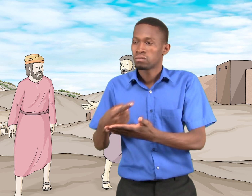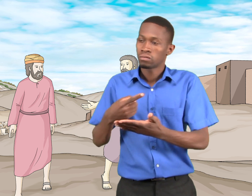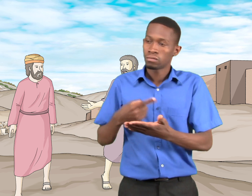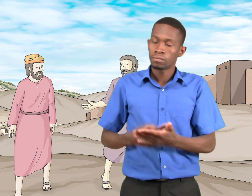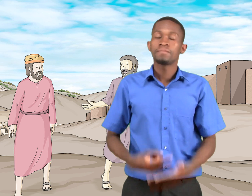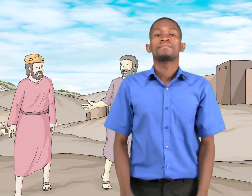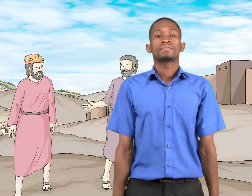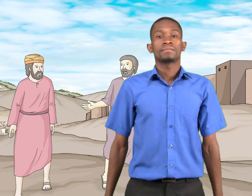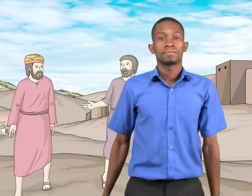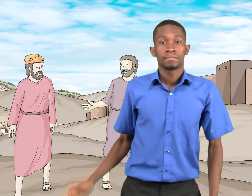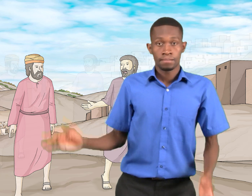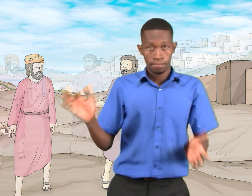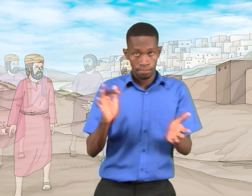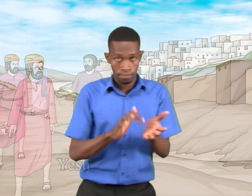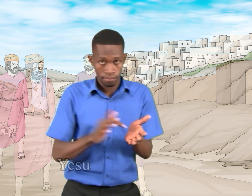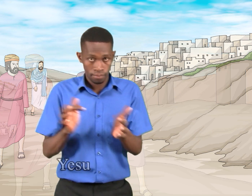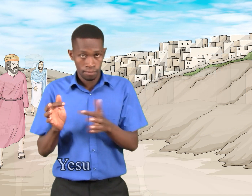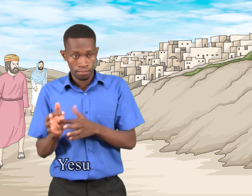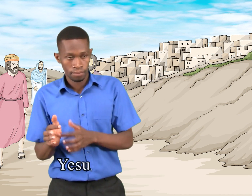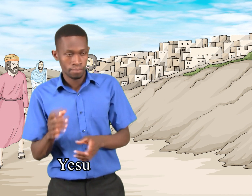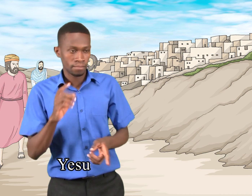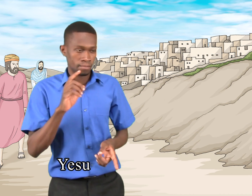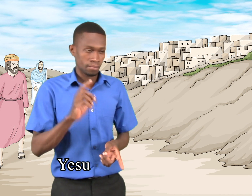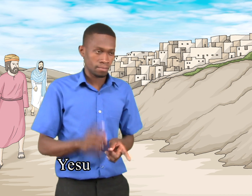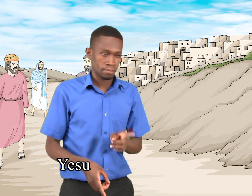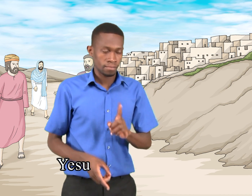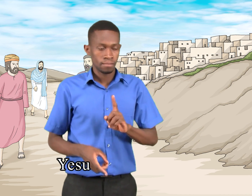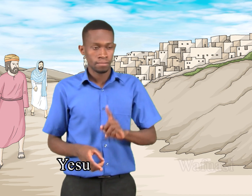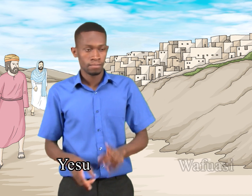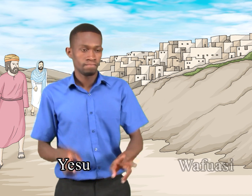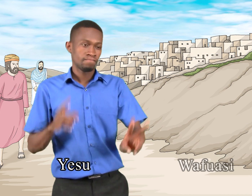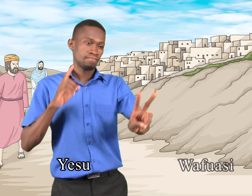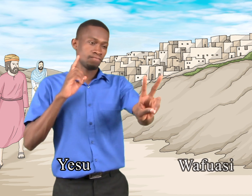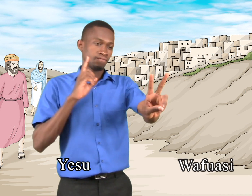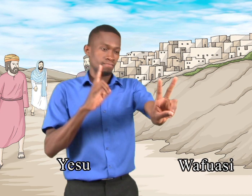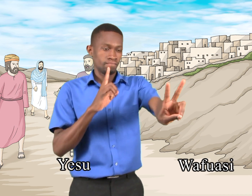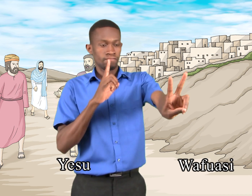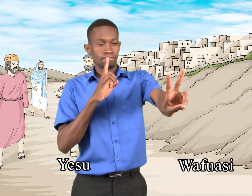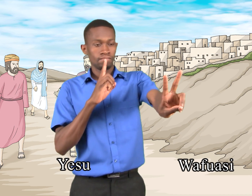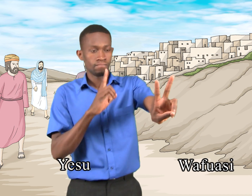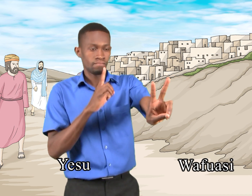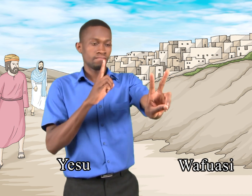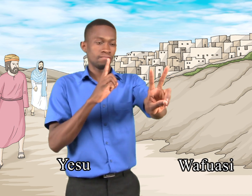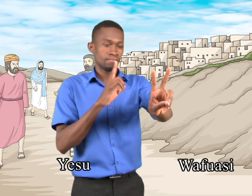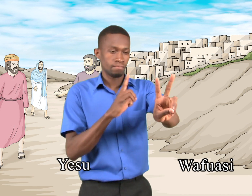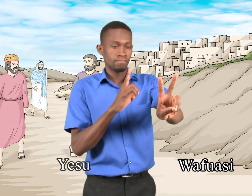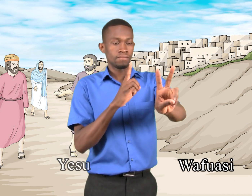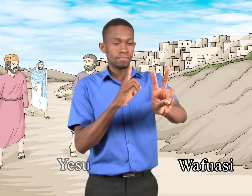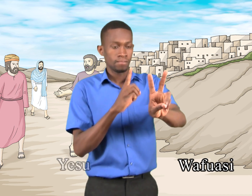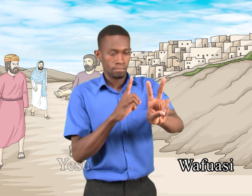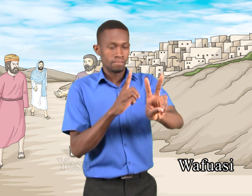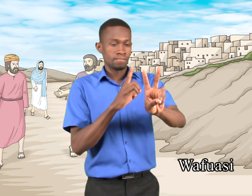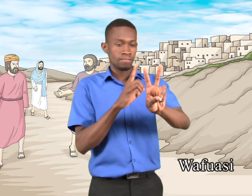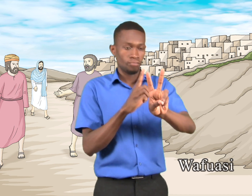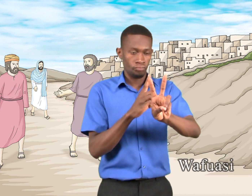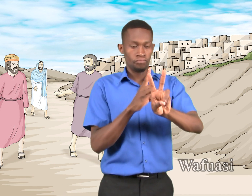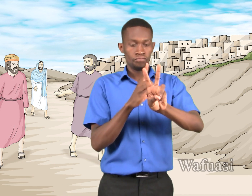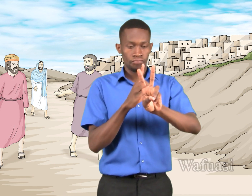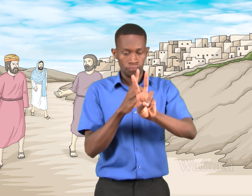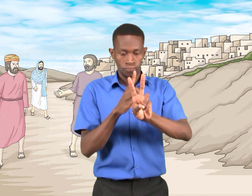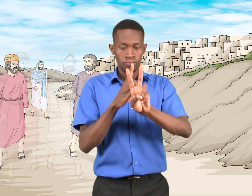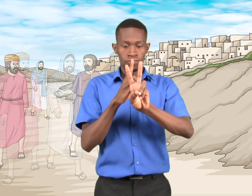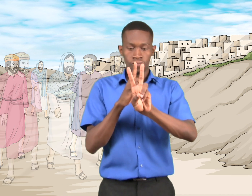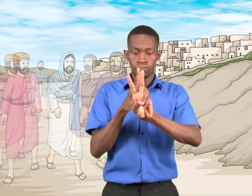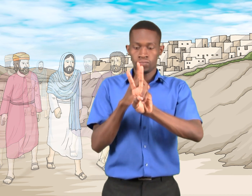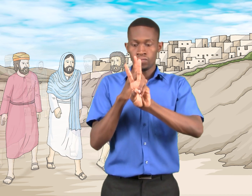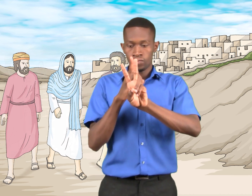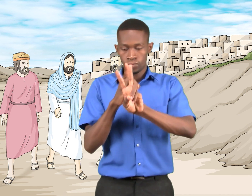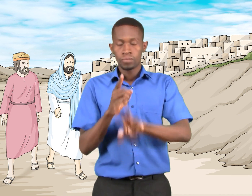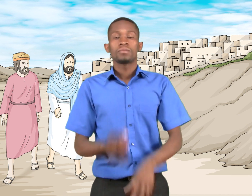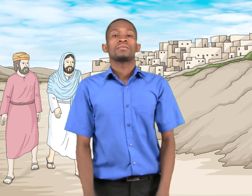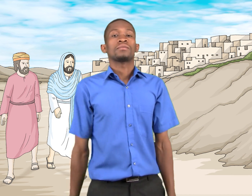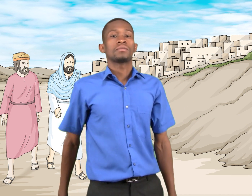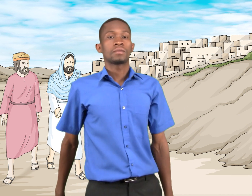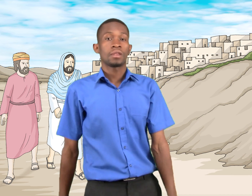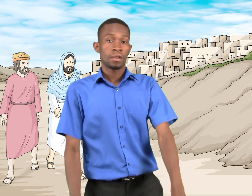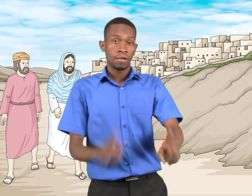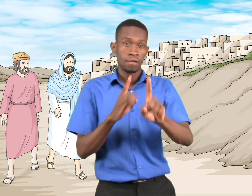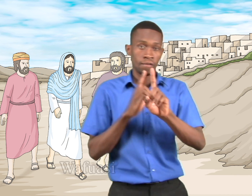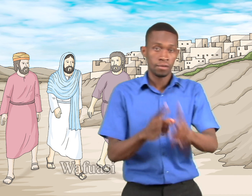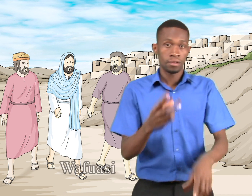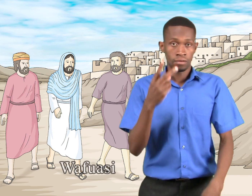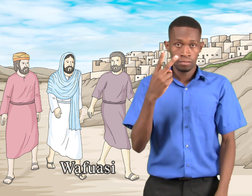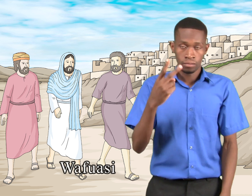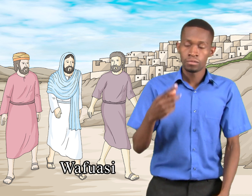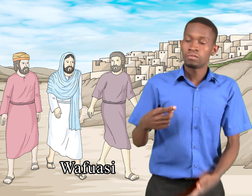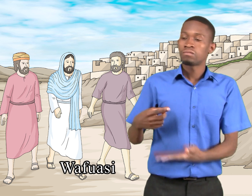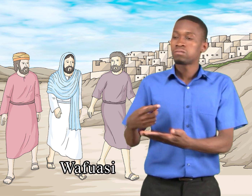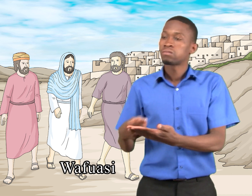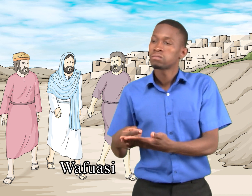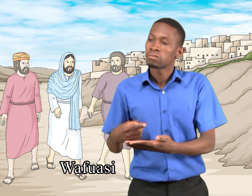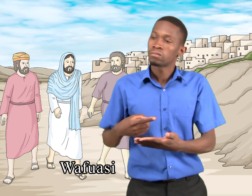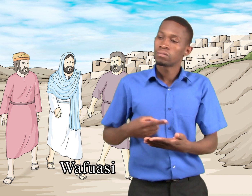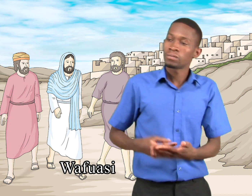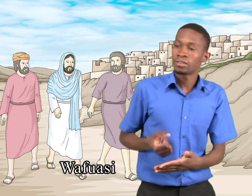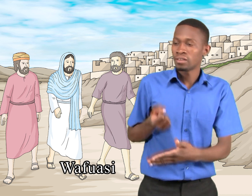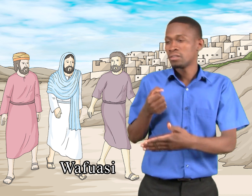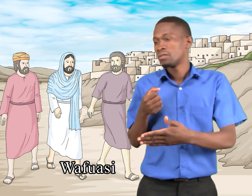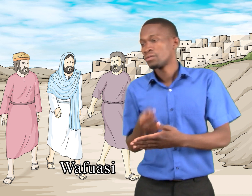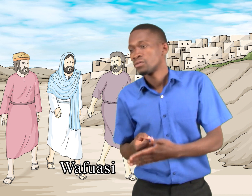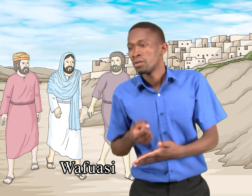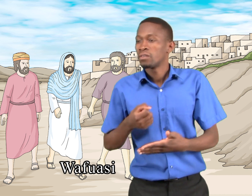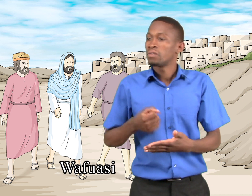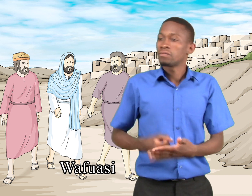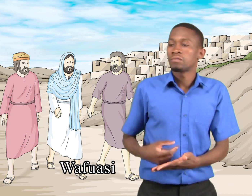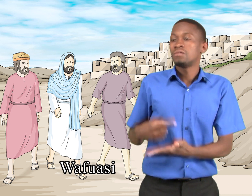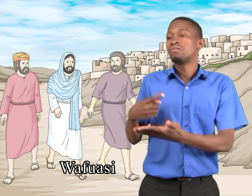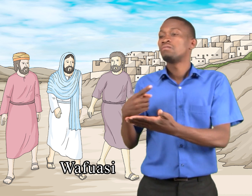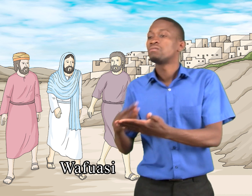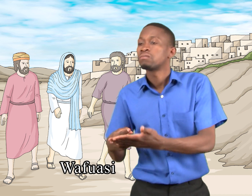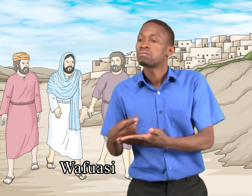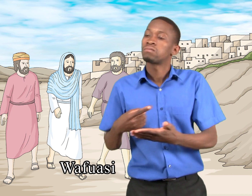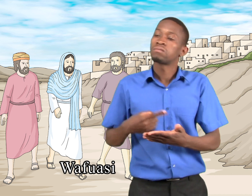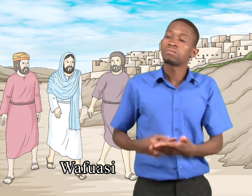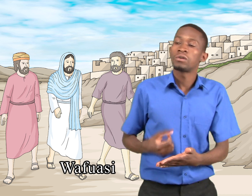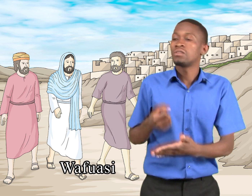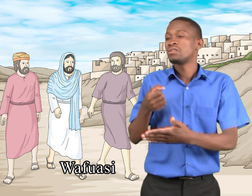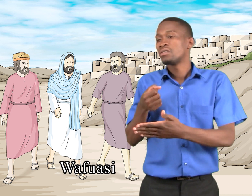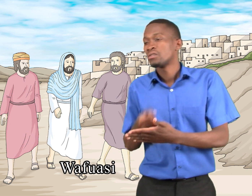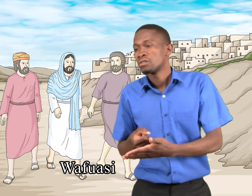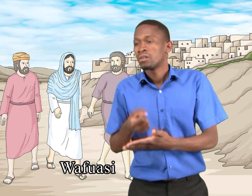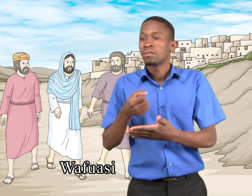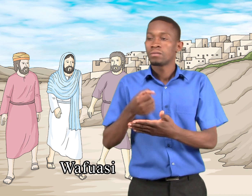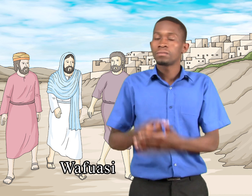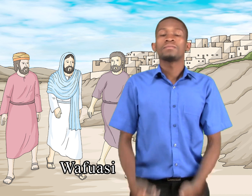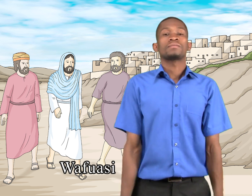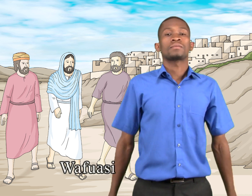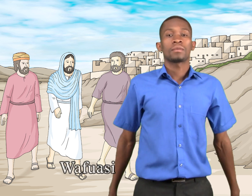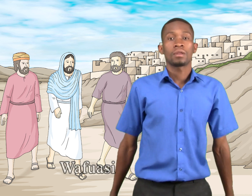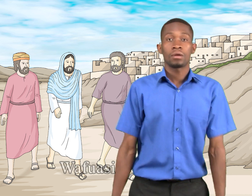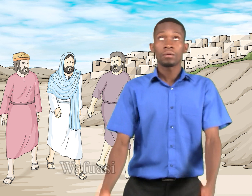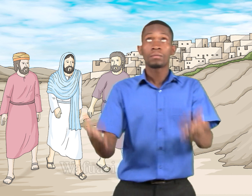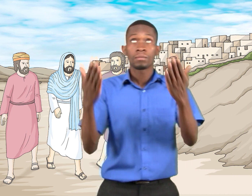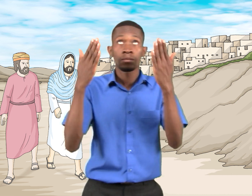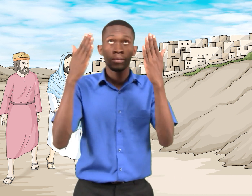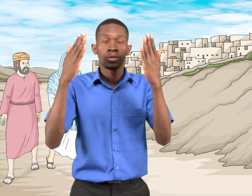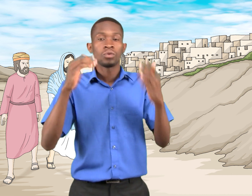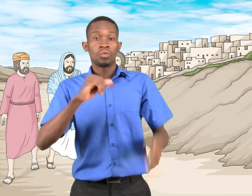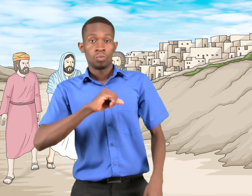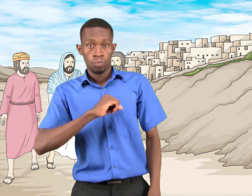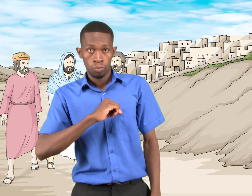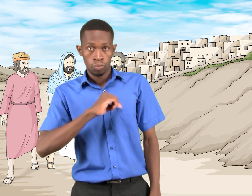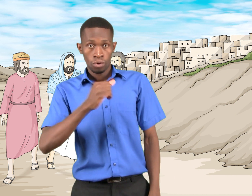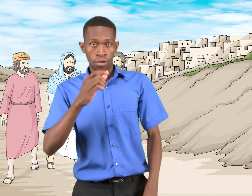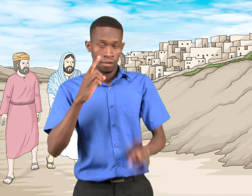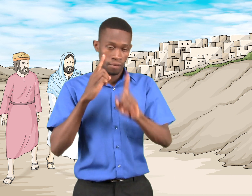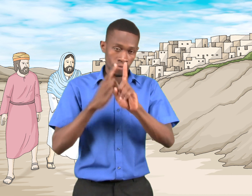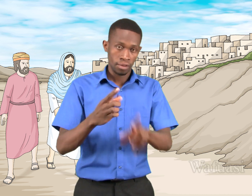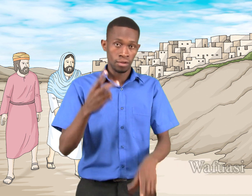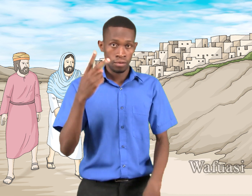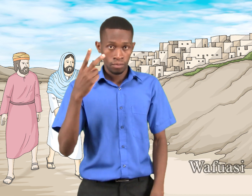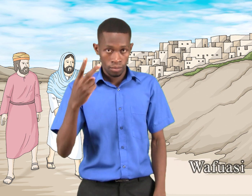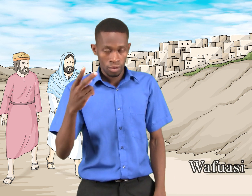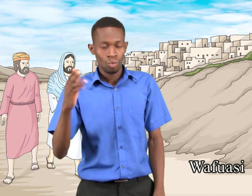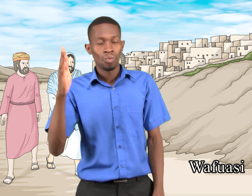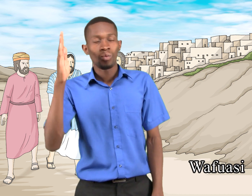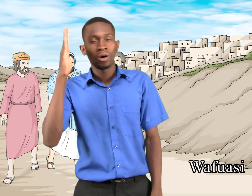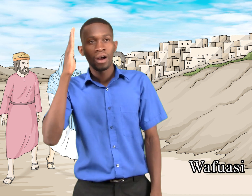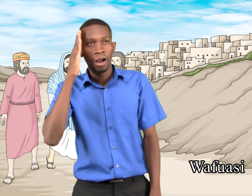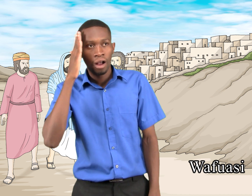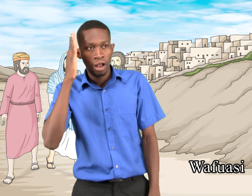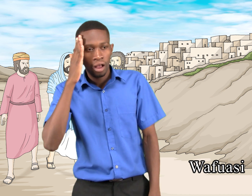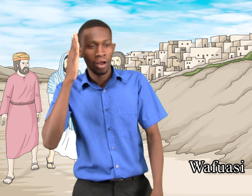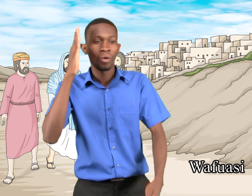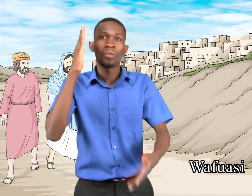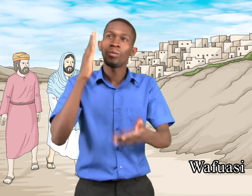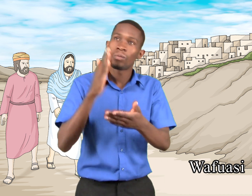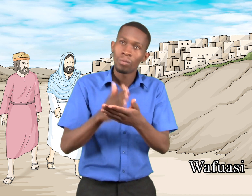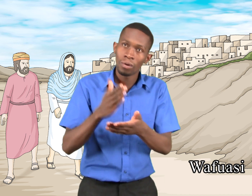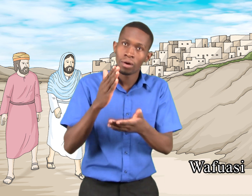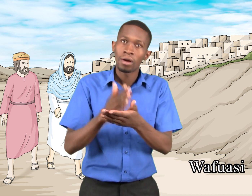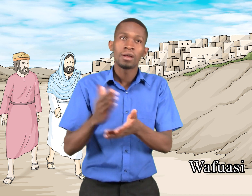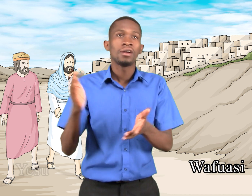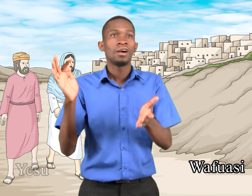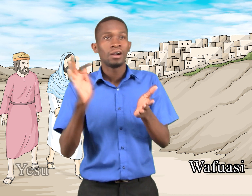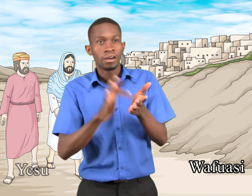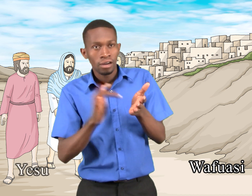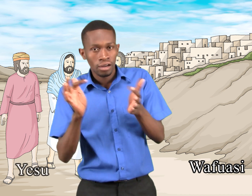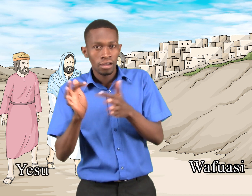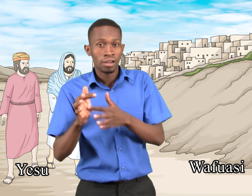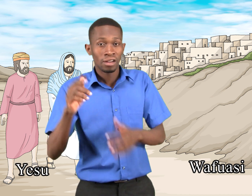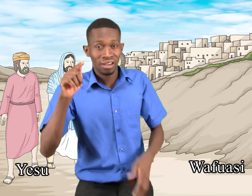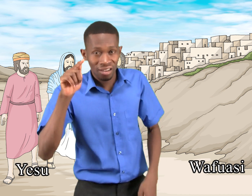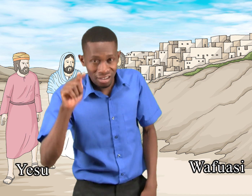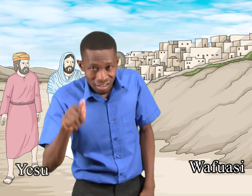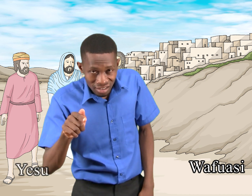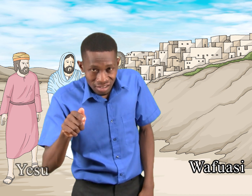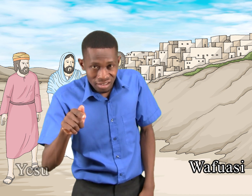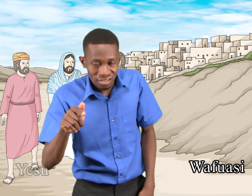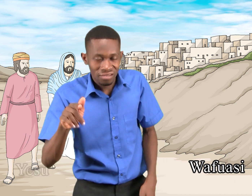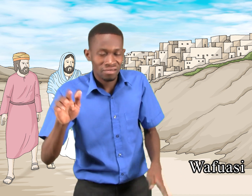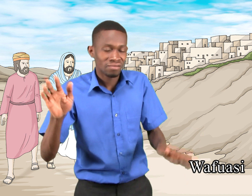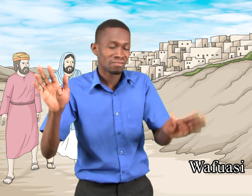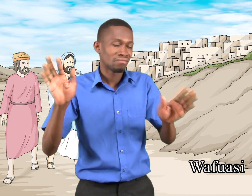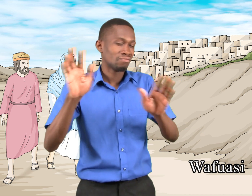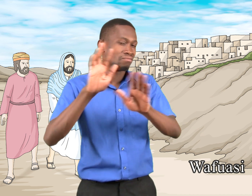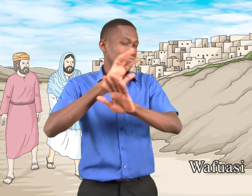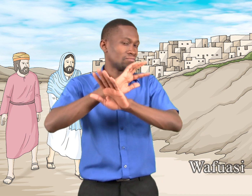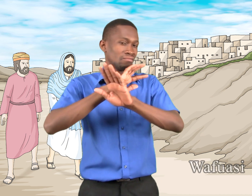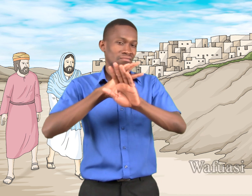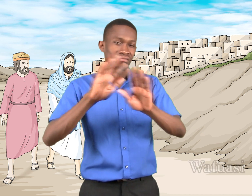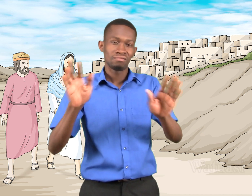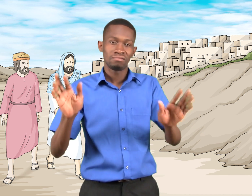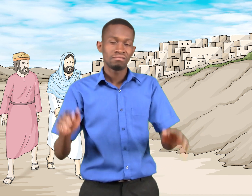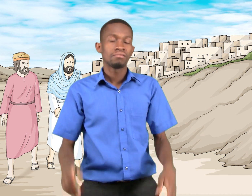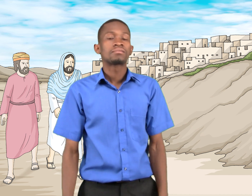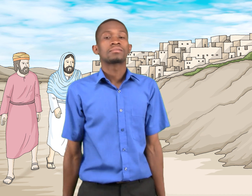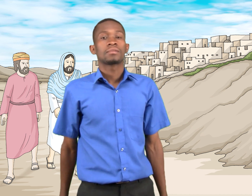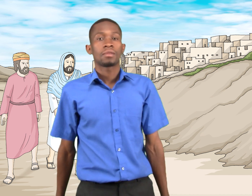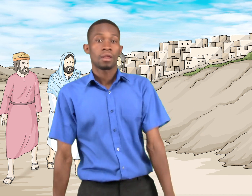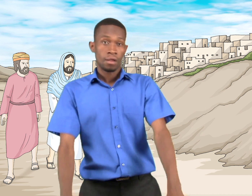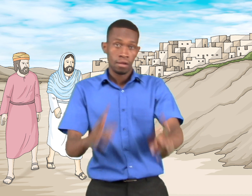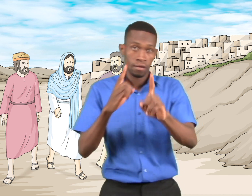And as they talked and deliberated, Jesus Himself came up and walked along with them.